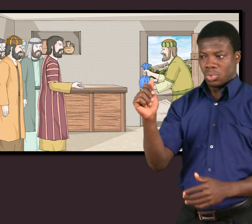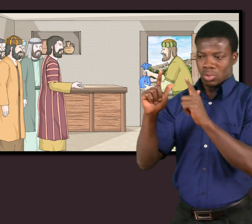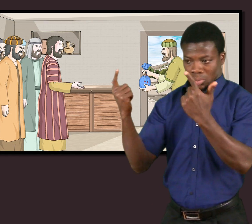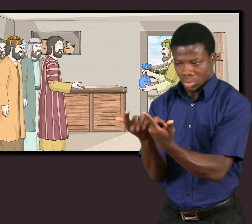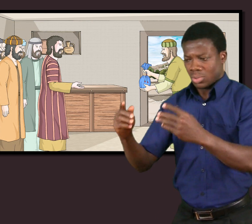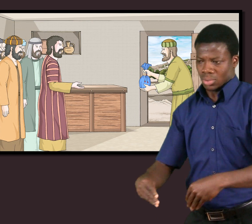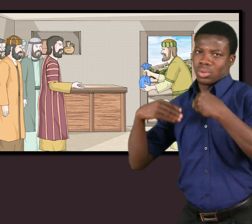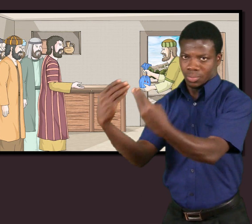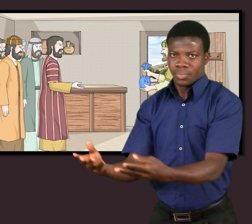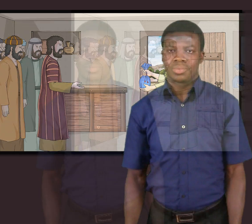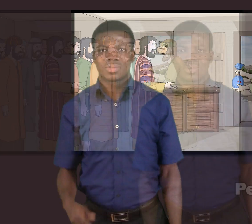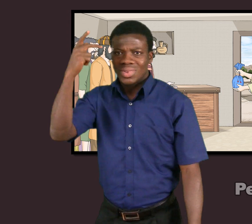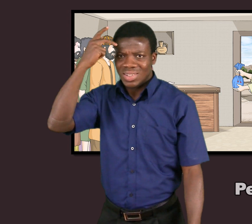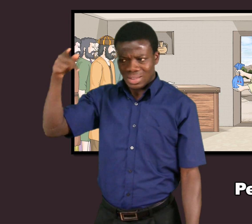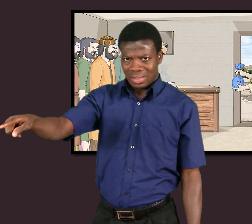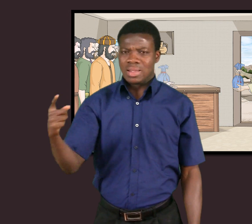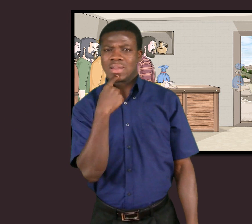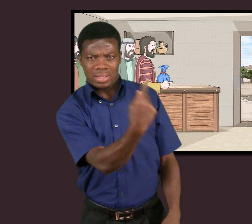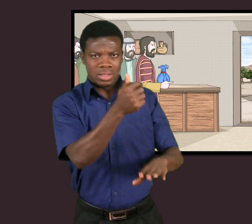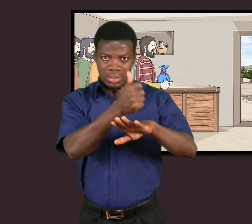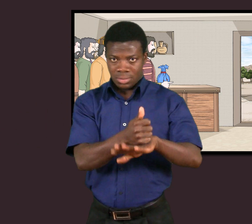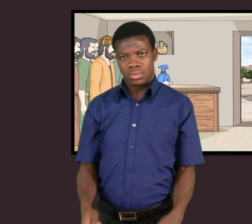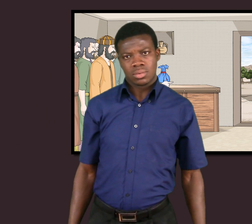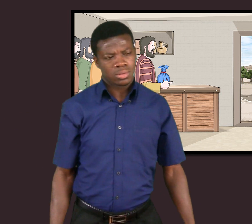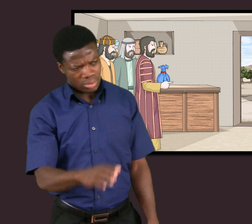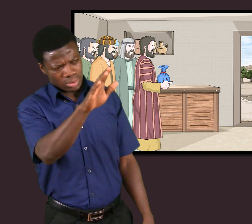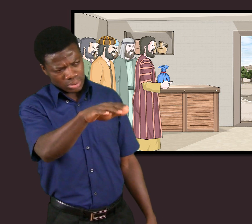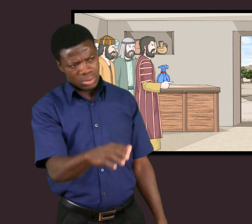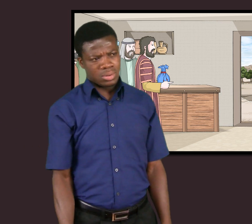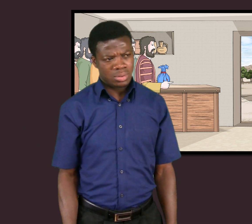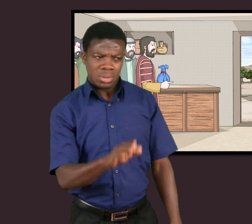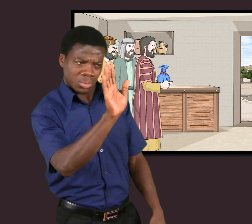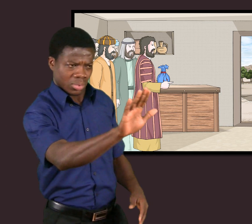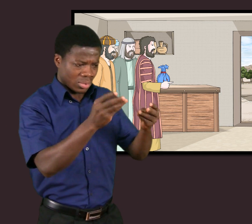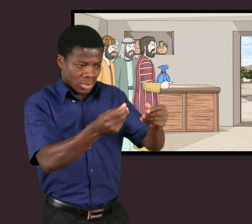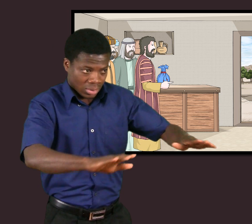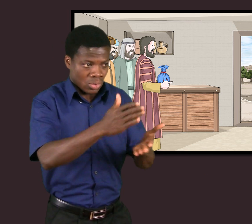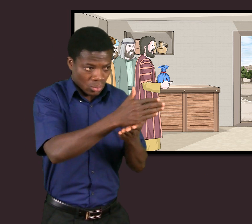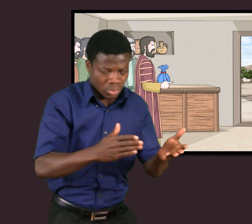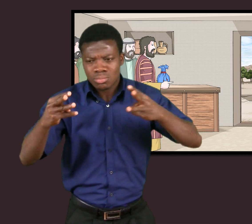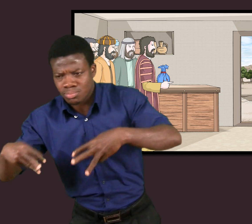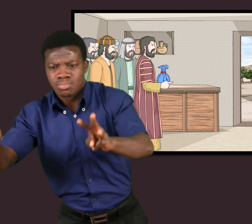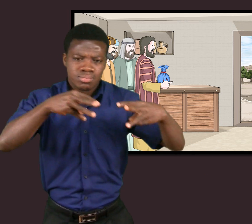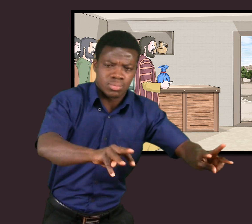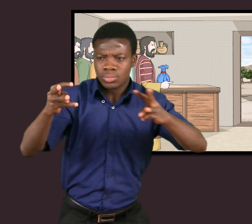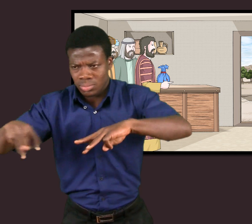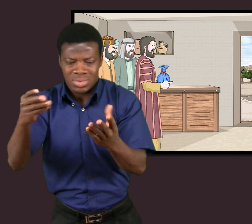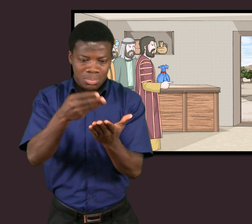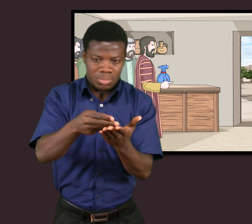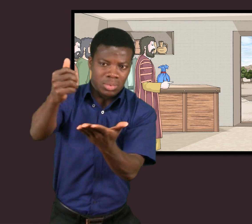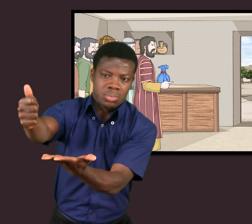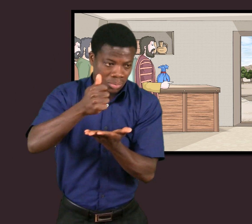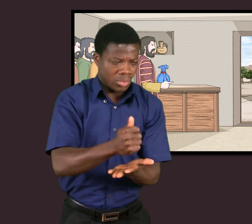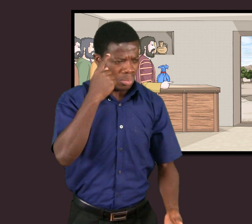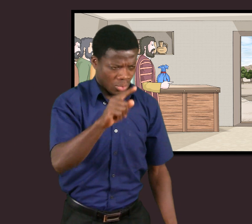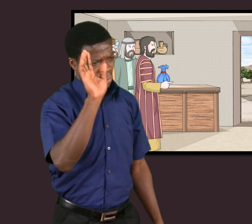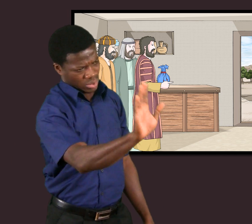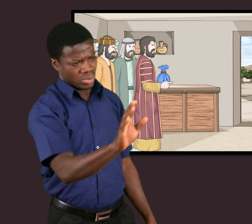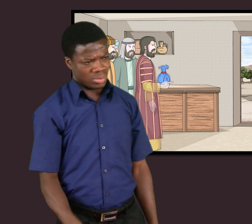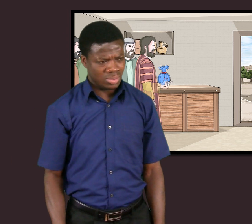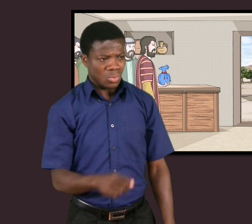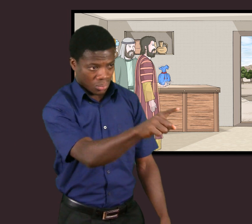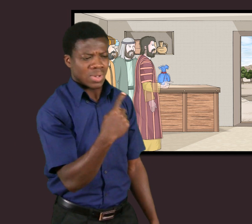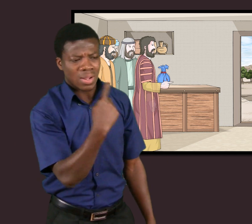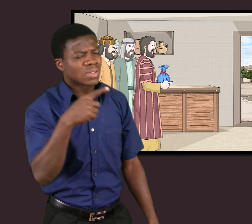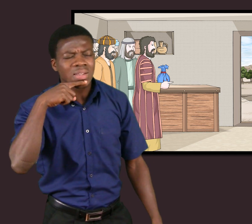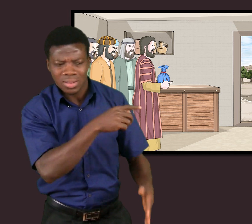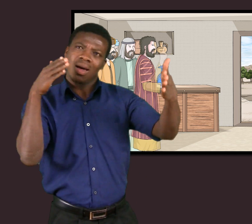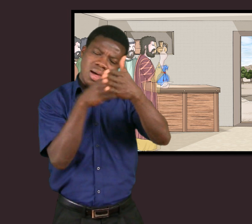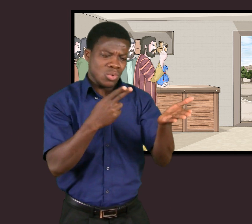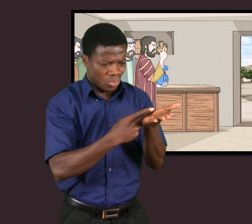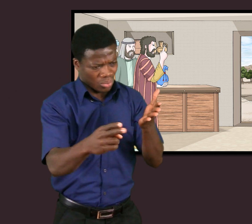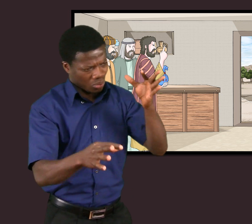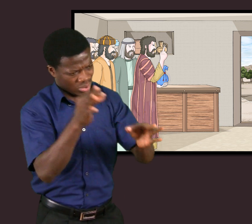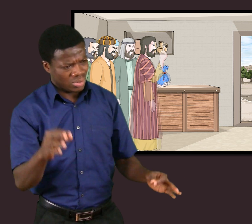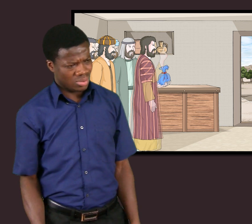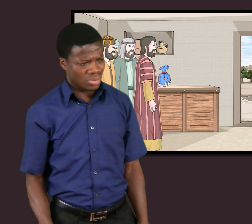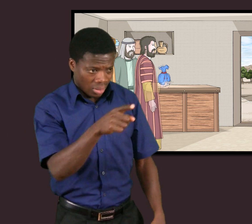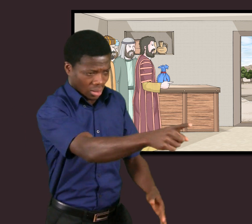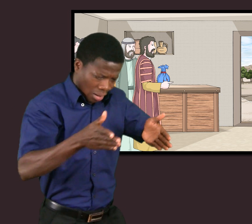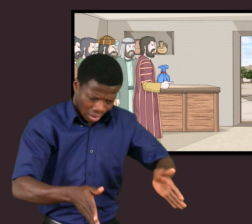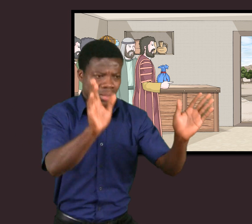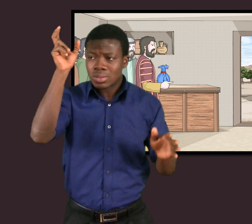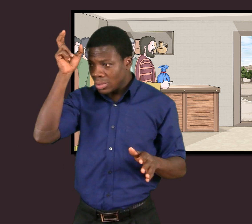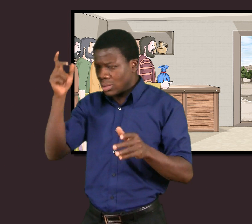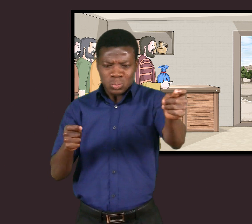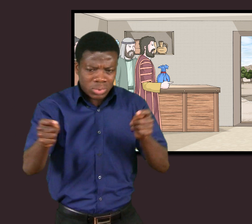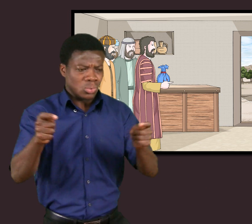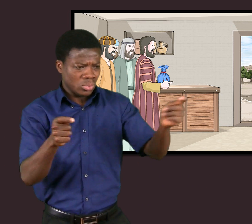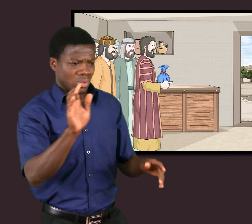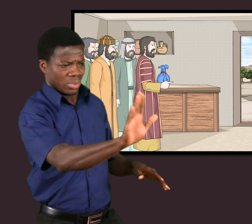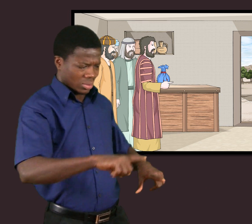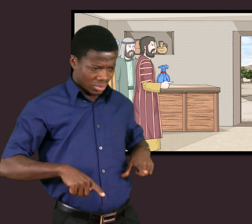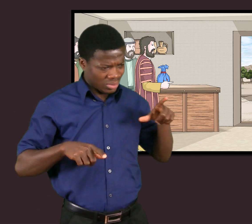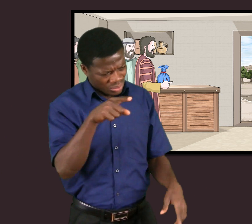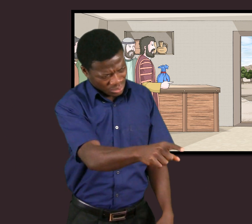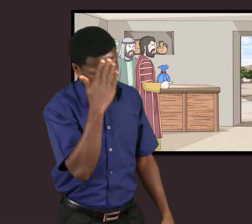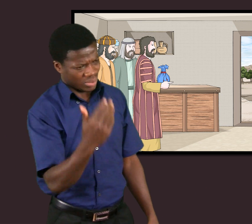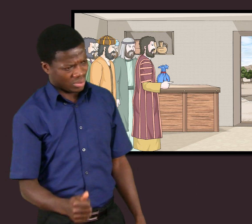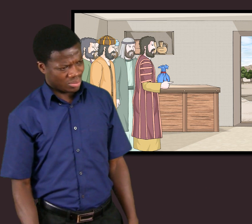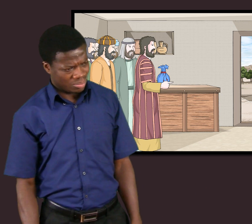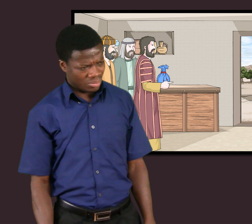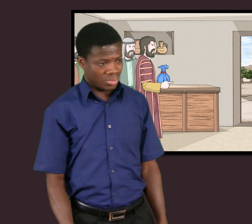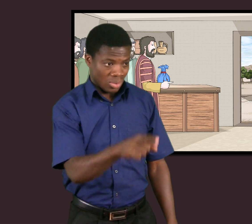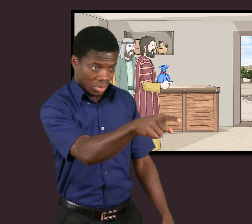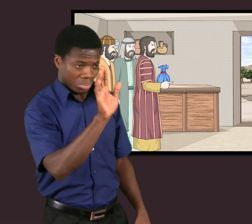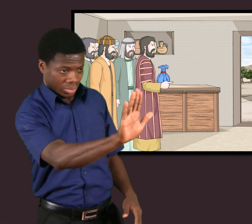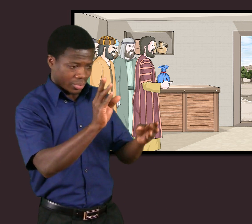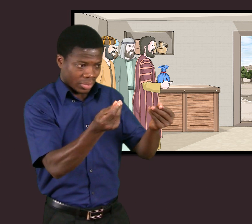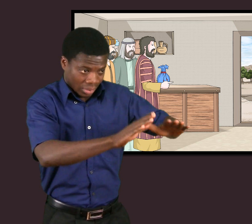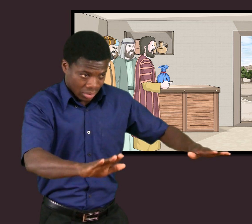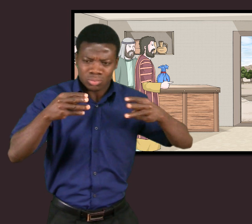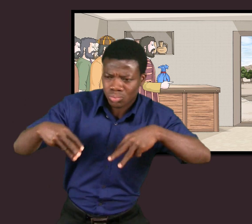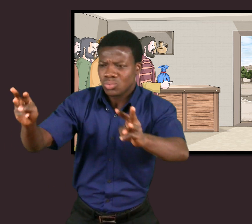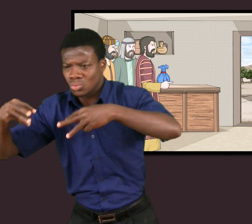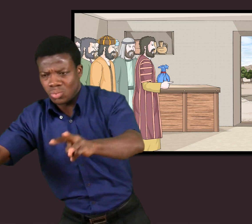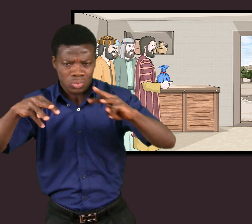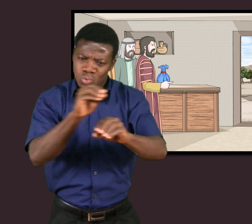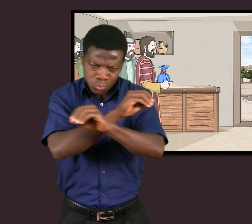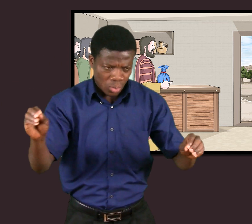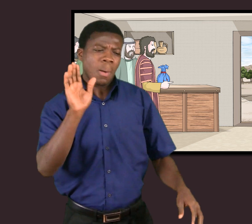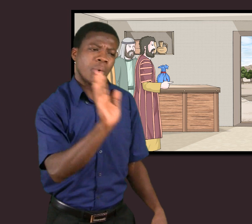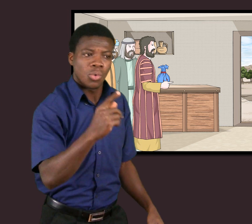Then Peter said, “Ananias, how is it that Satan has filled your heart to lie to the Holy Spirit and withhold some of the proceeds from the land?